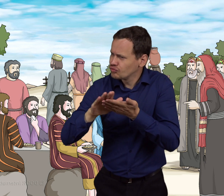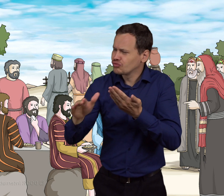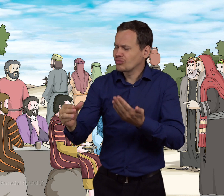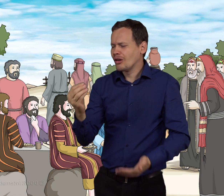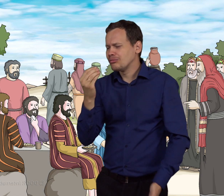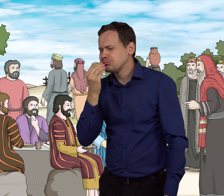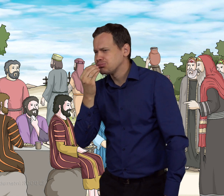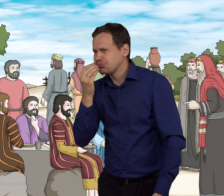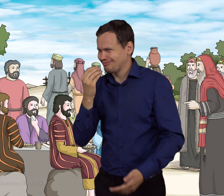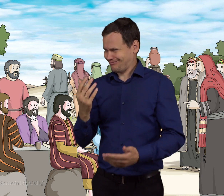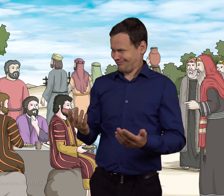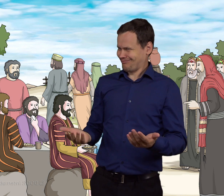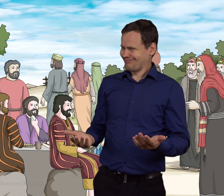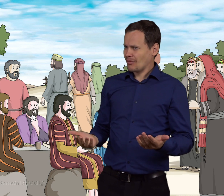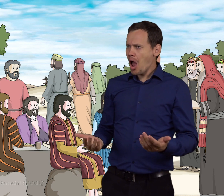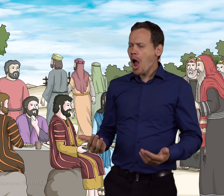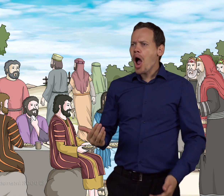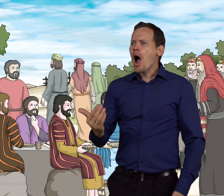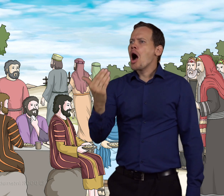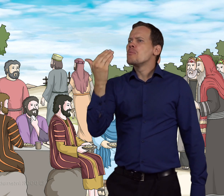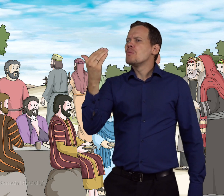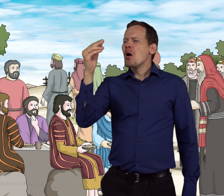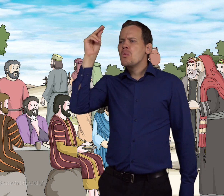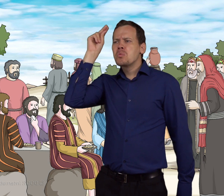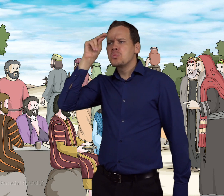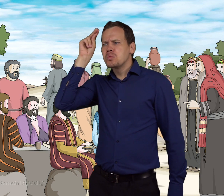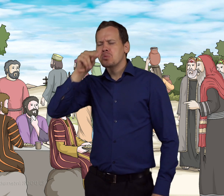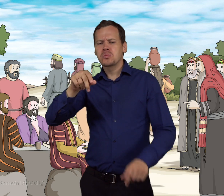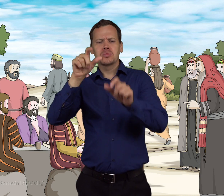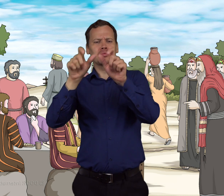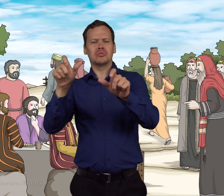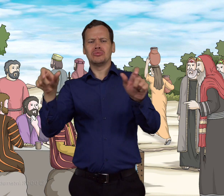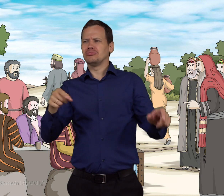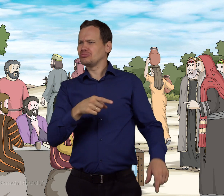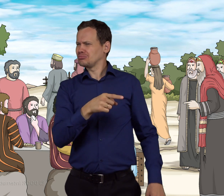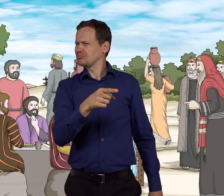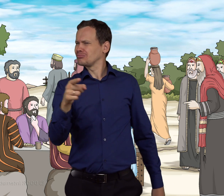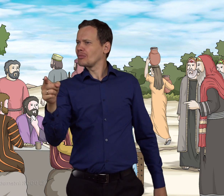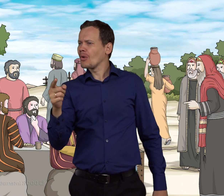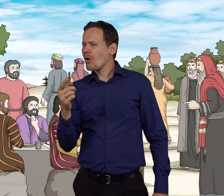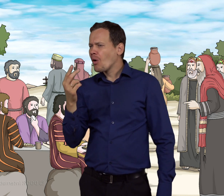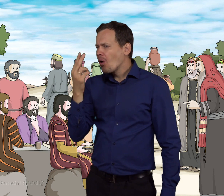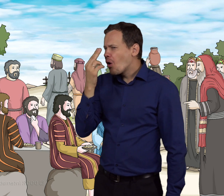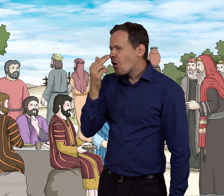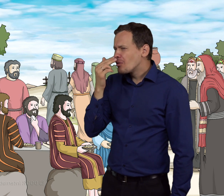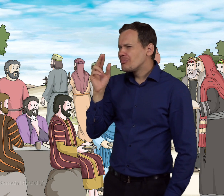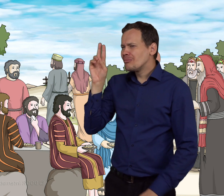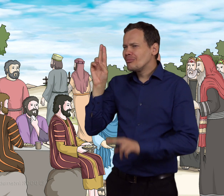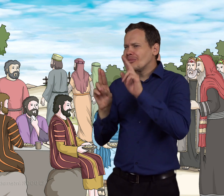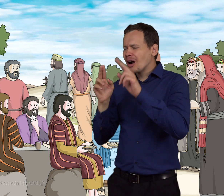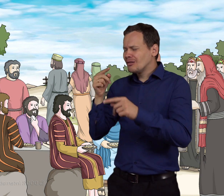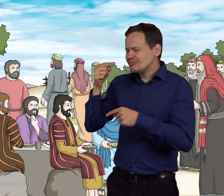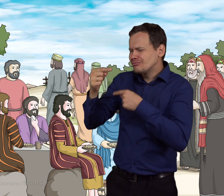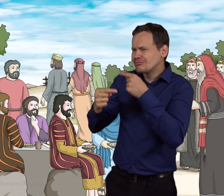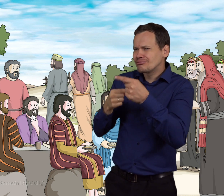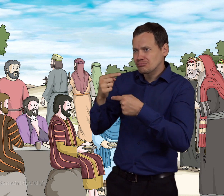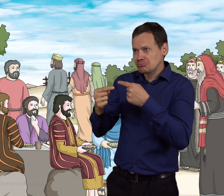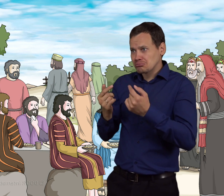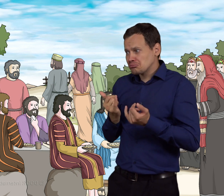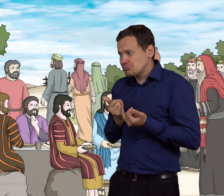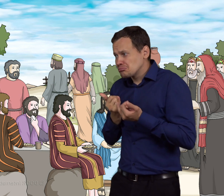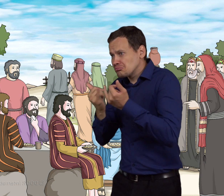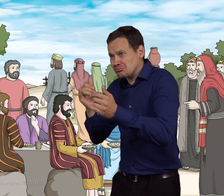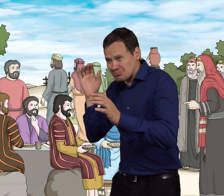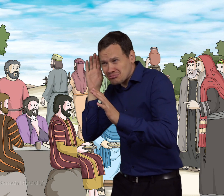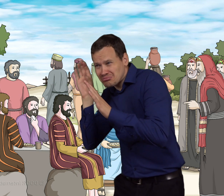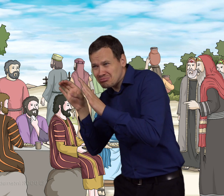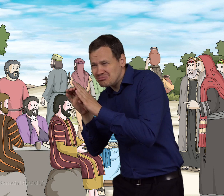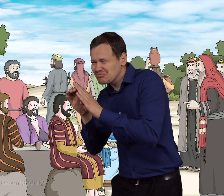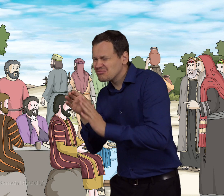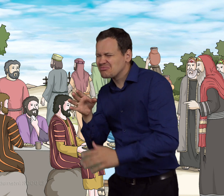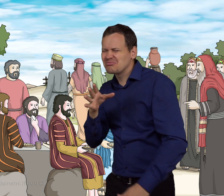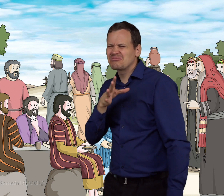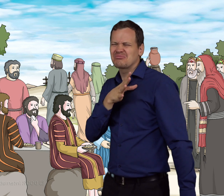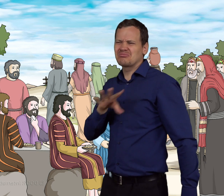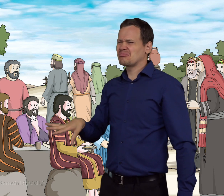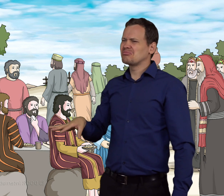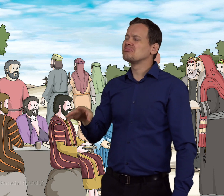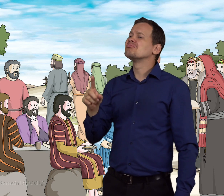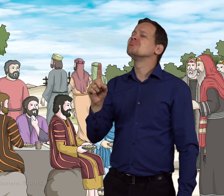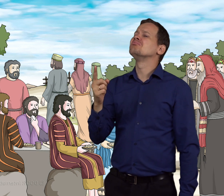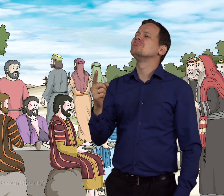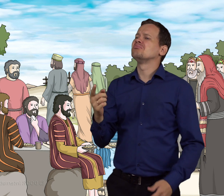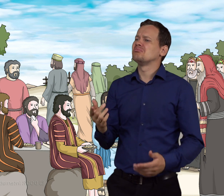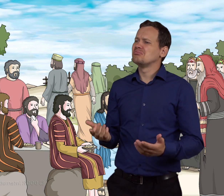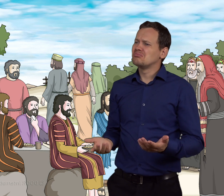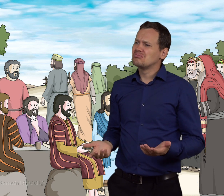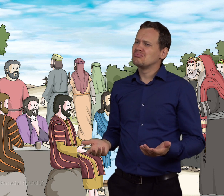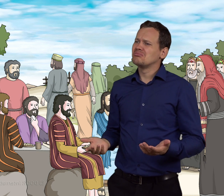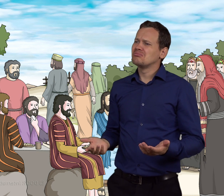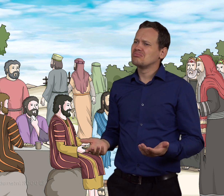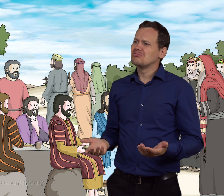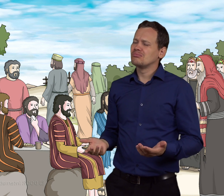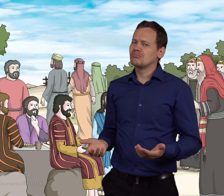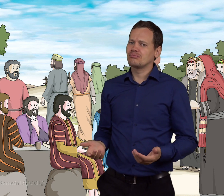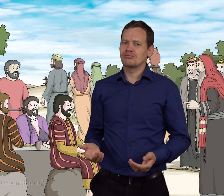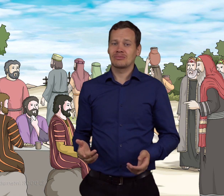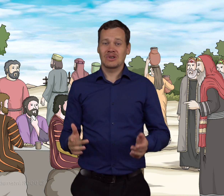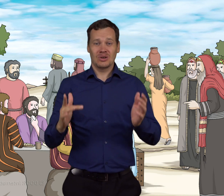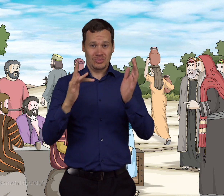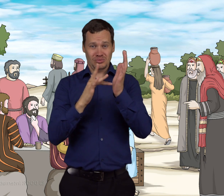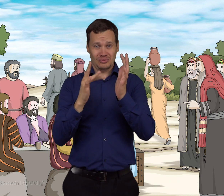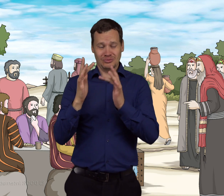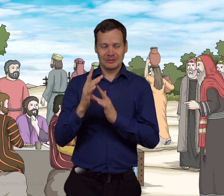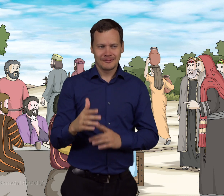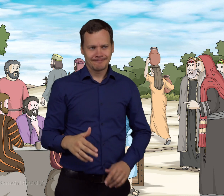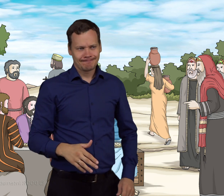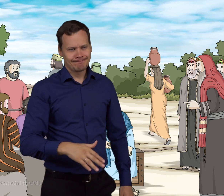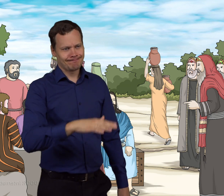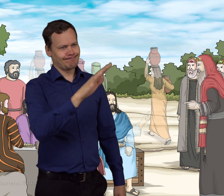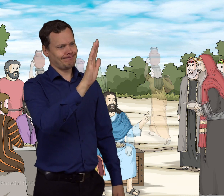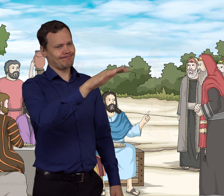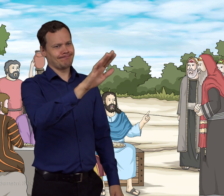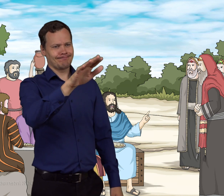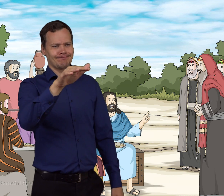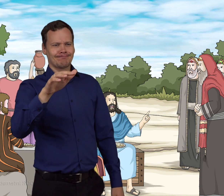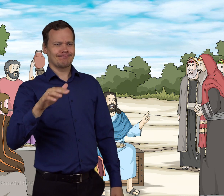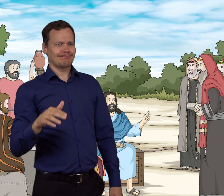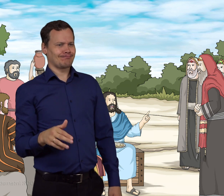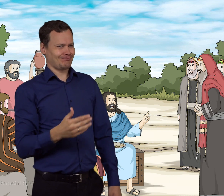They do not wash their hands before they eat.”